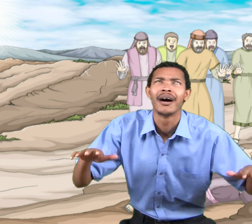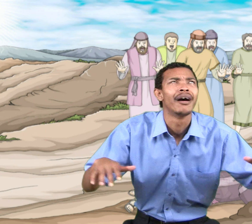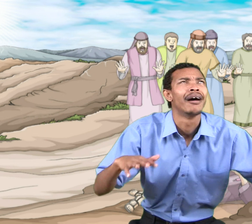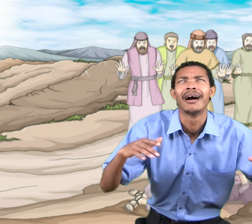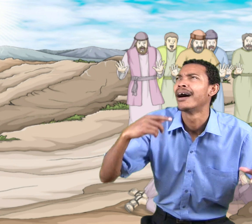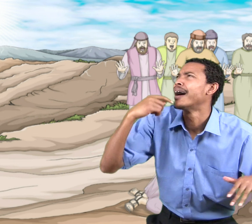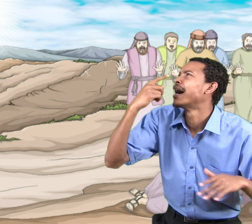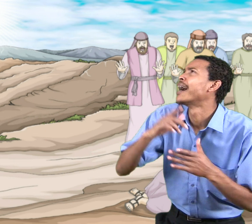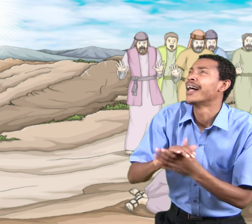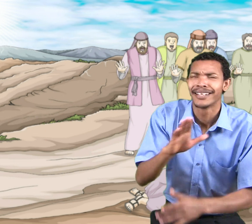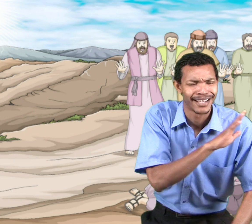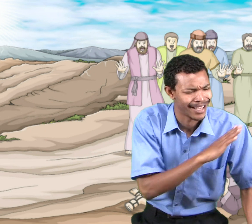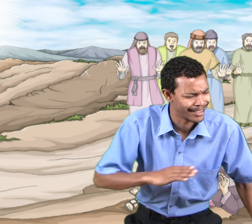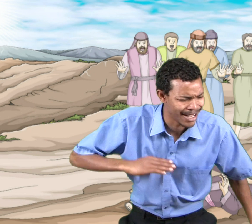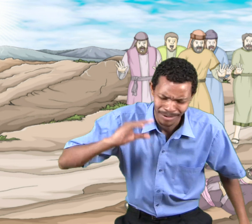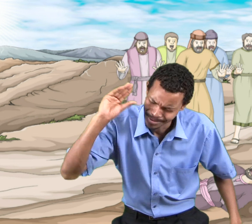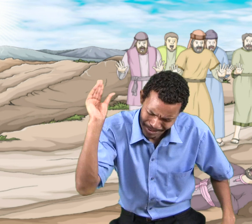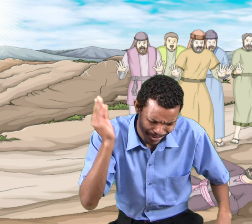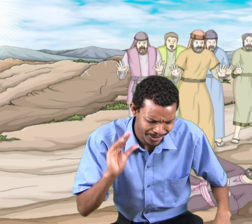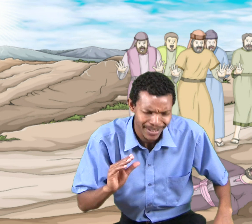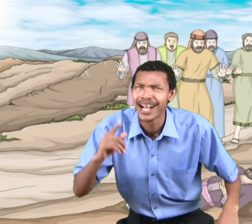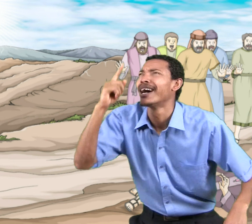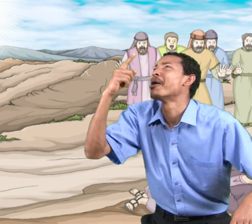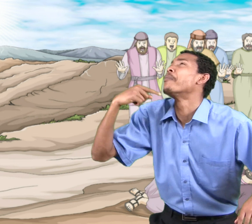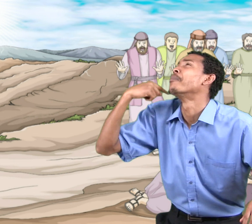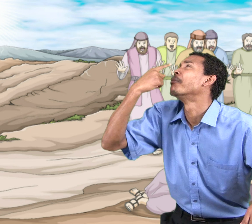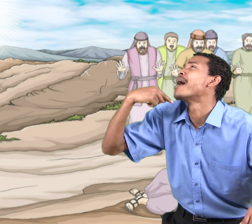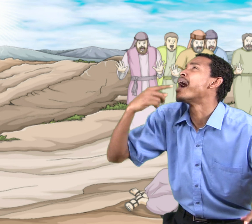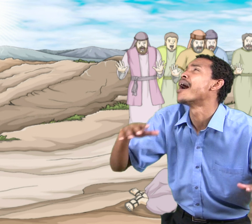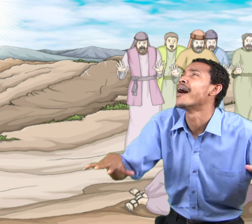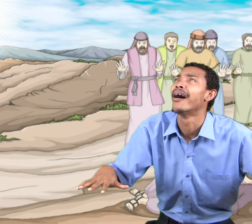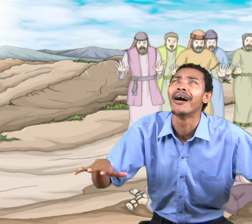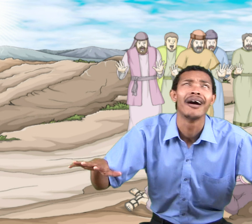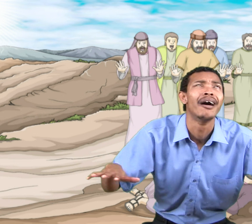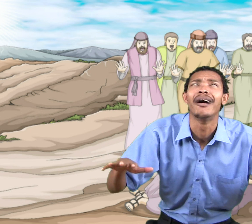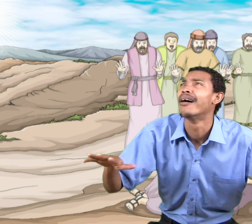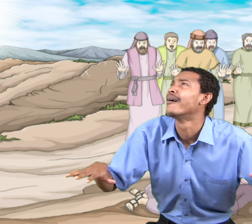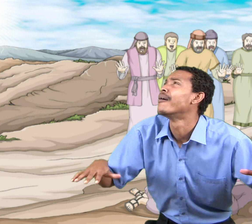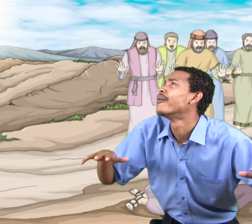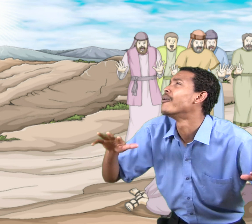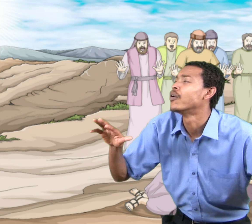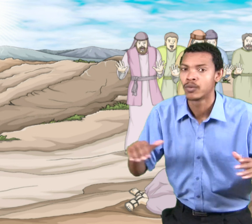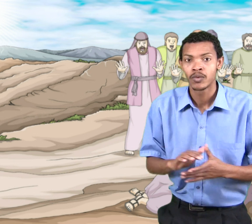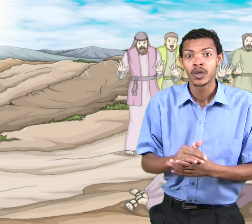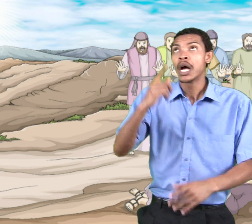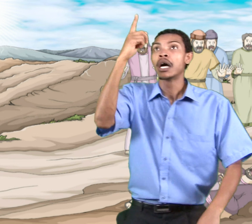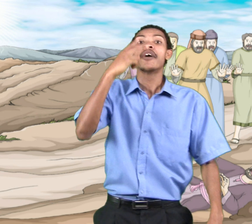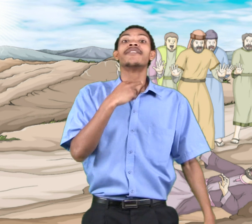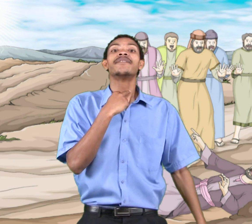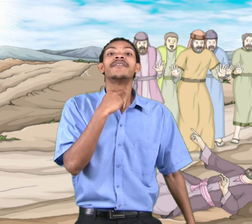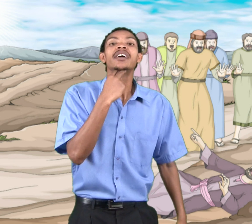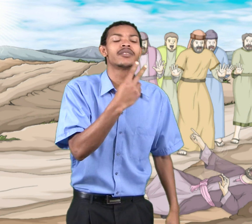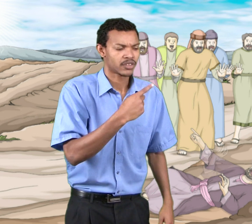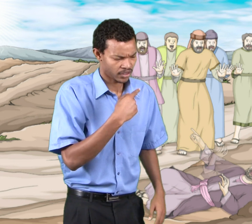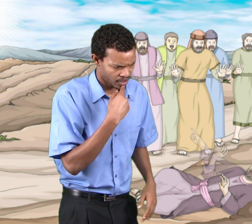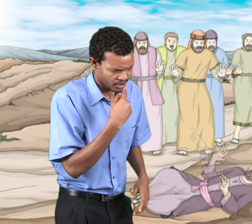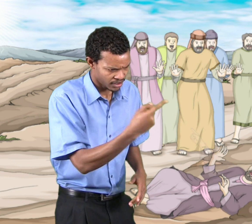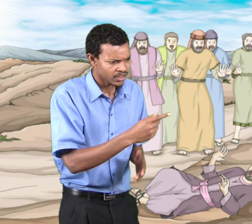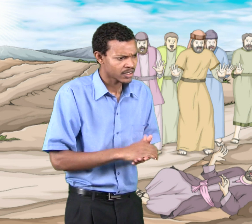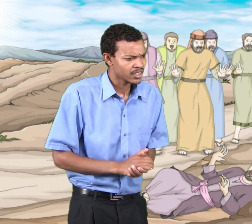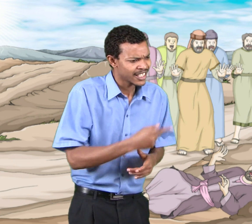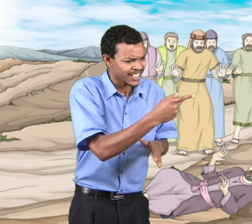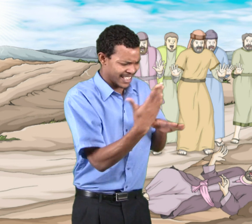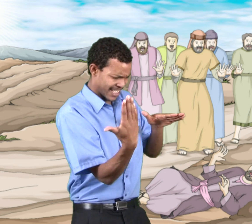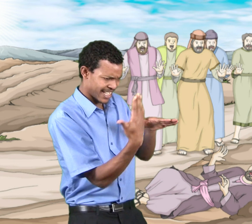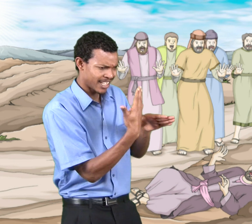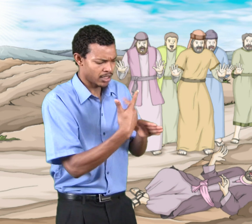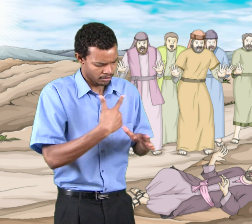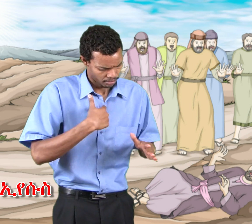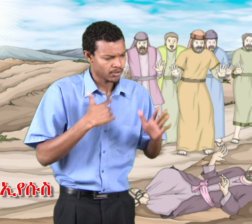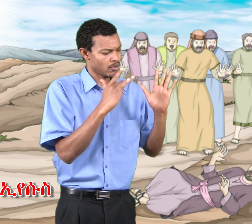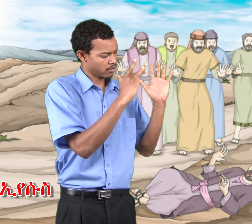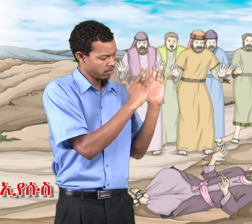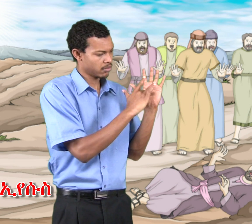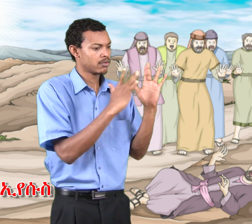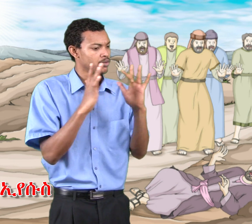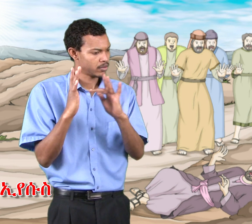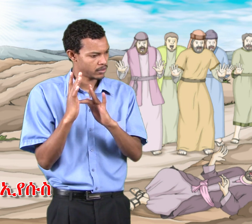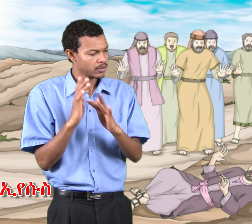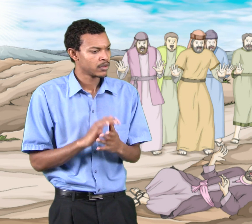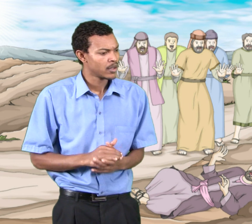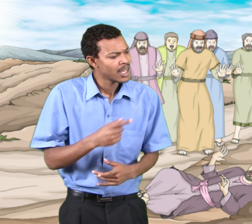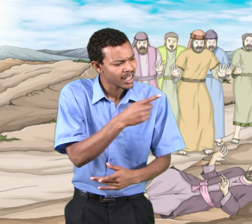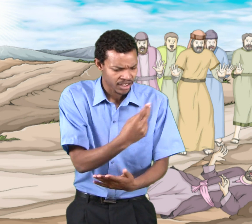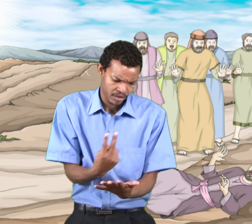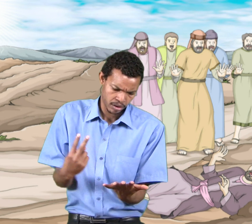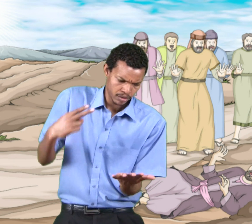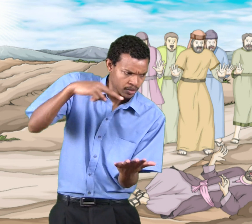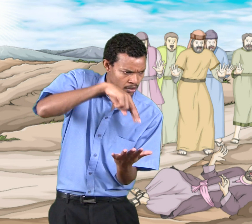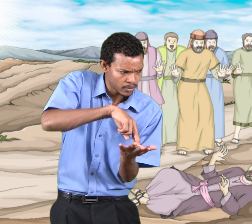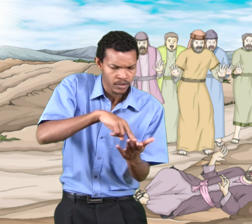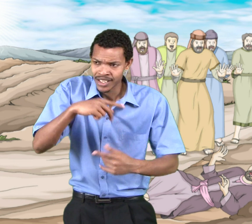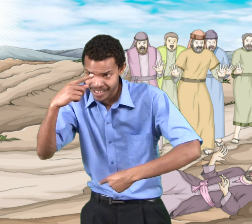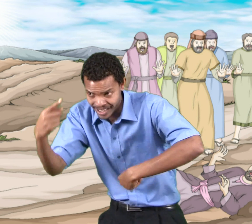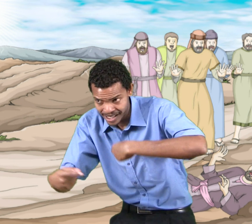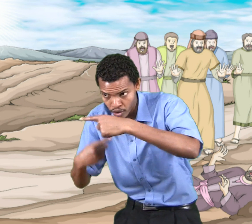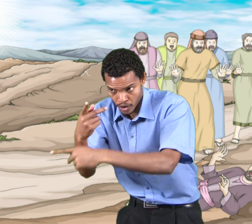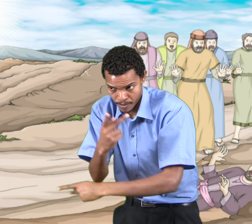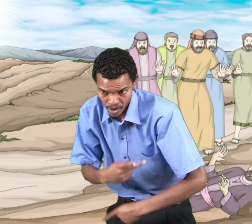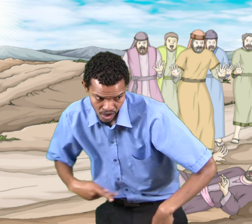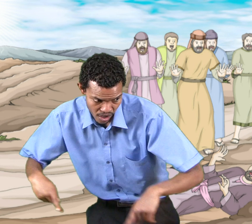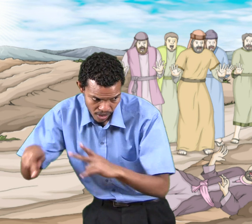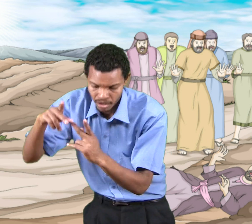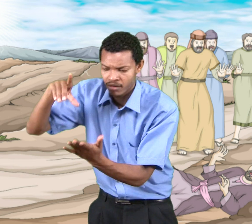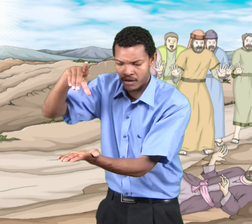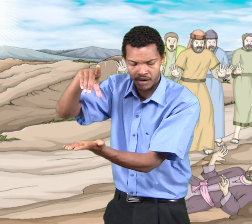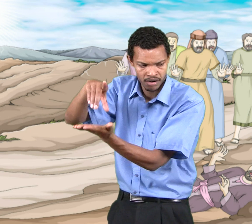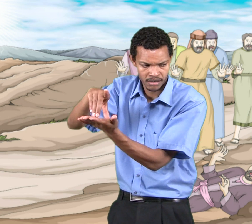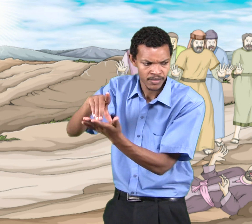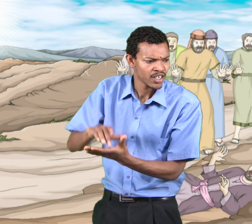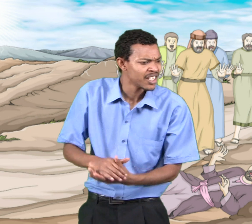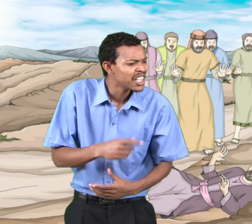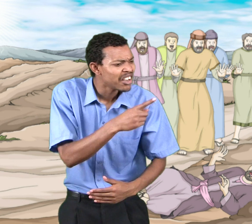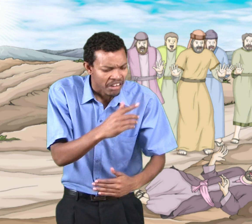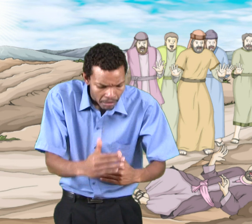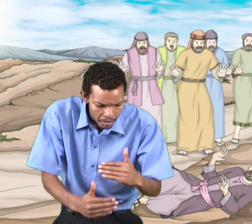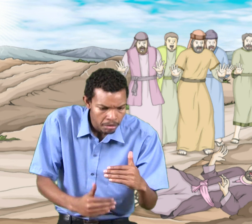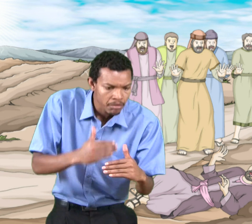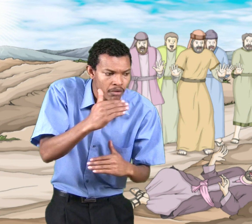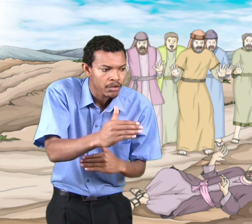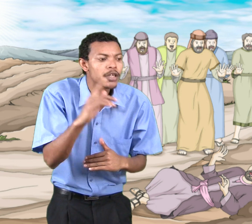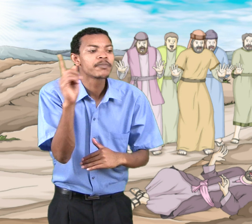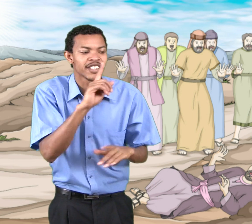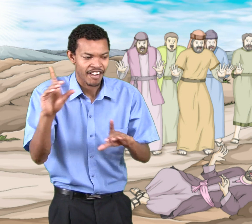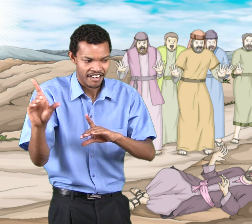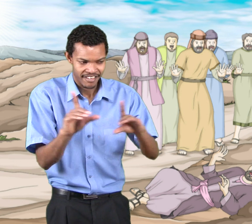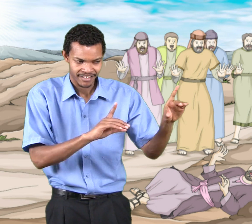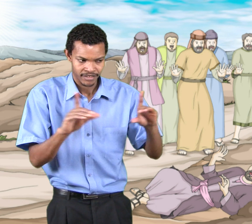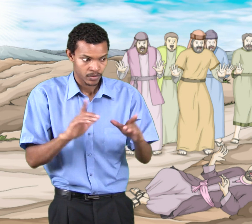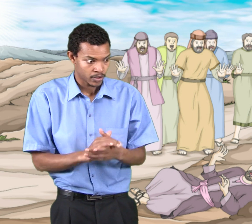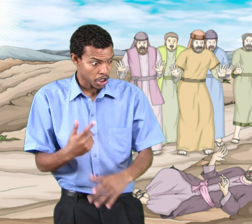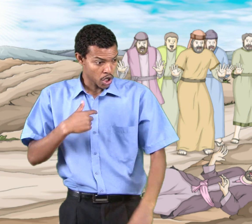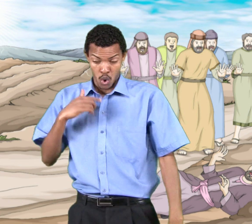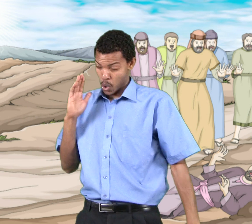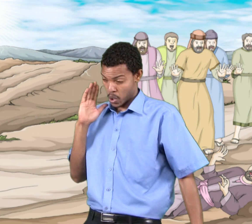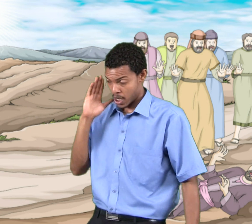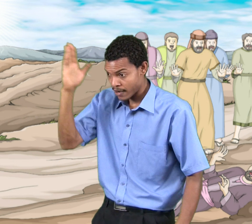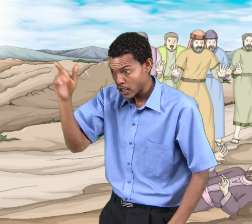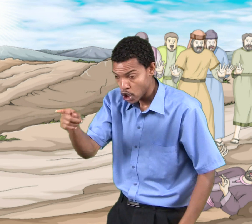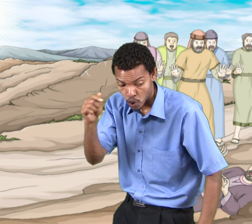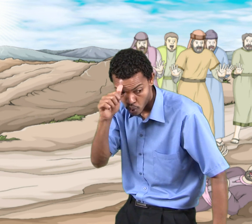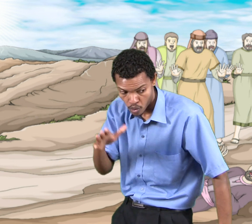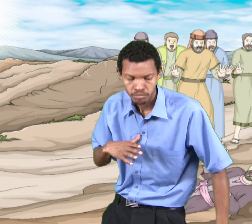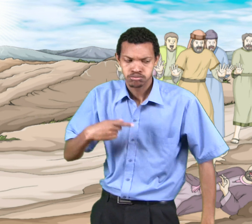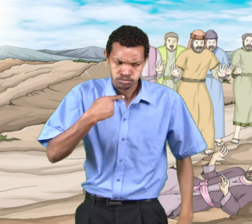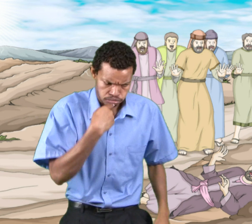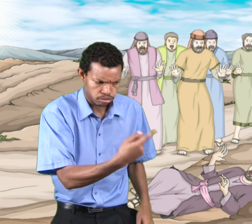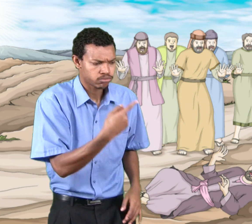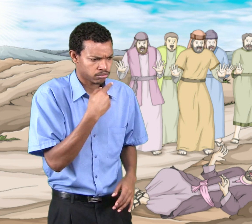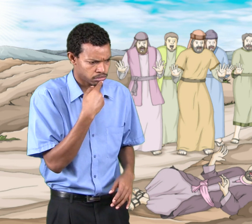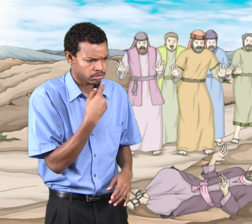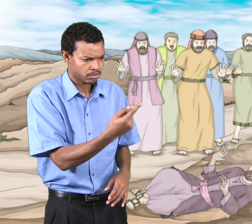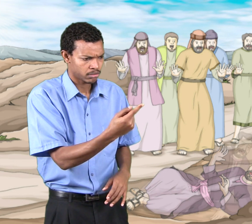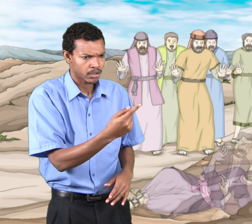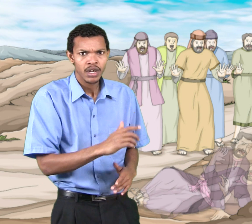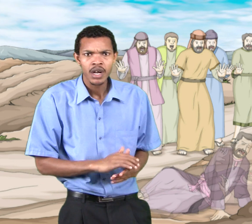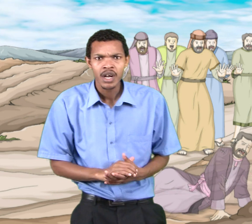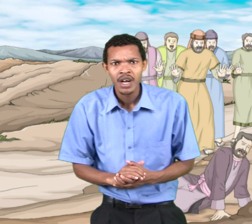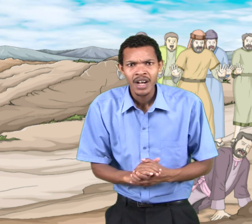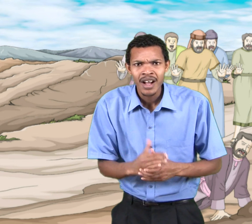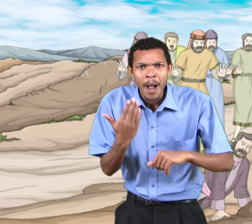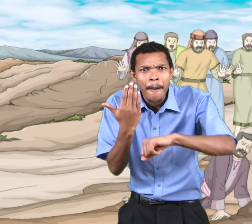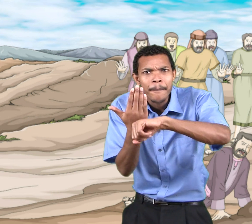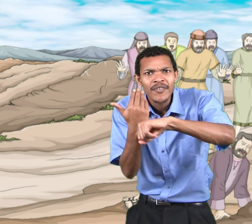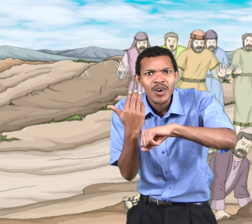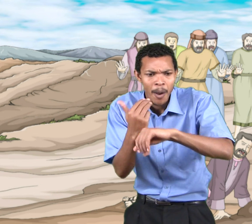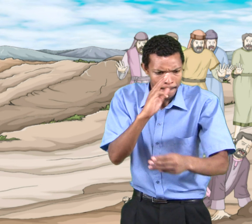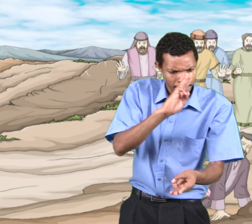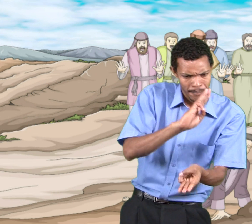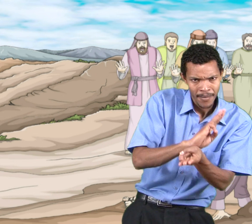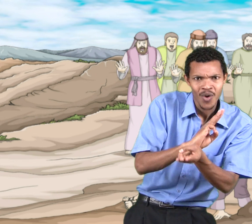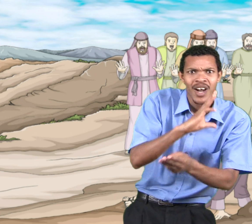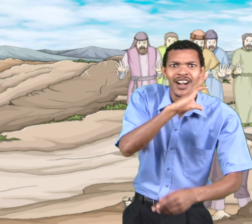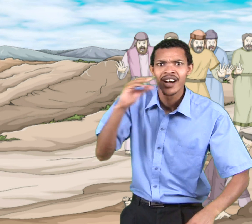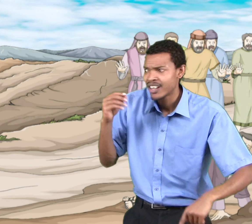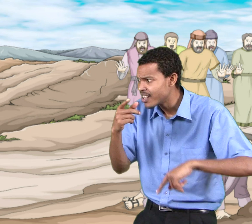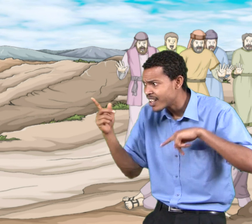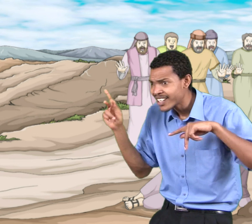“I am Jesus, whom you are persecuting,” He replied. “Now get up and go into the city, and you will be told what you must do.”